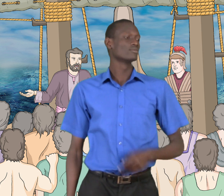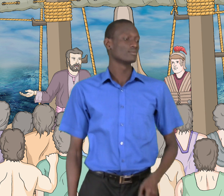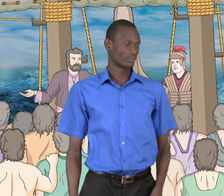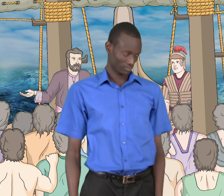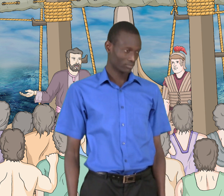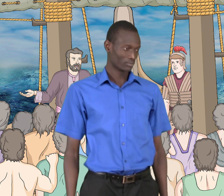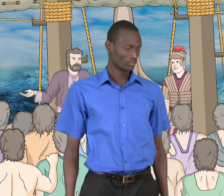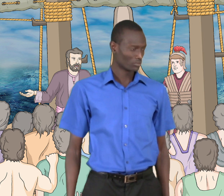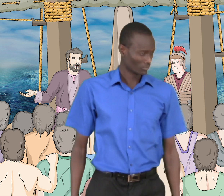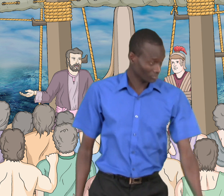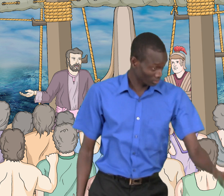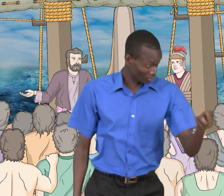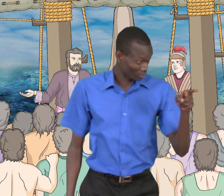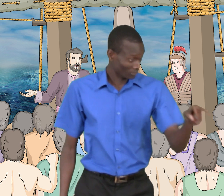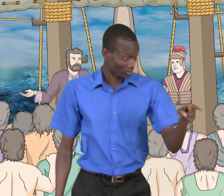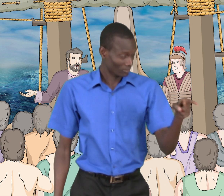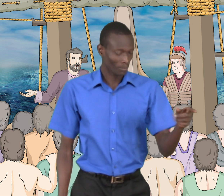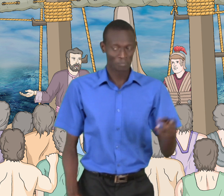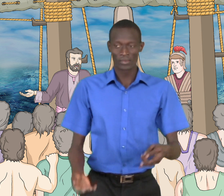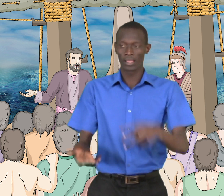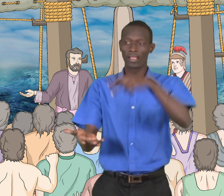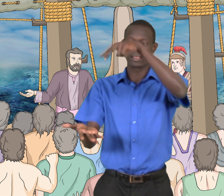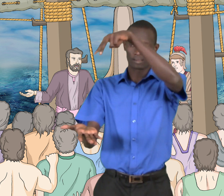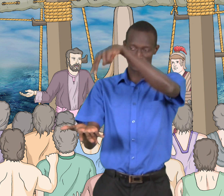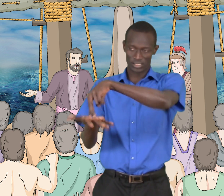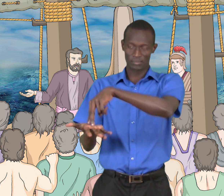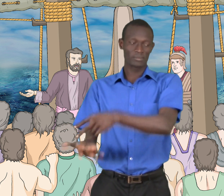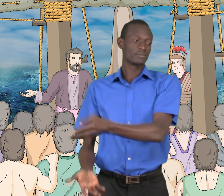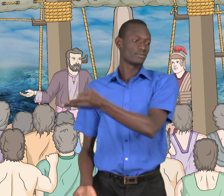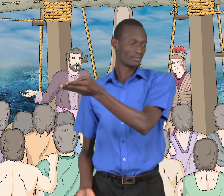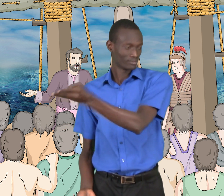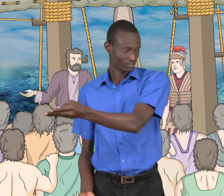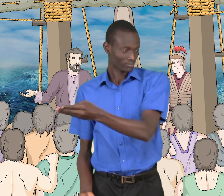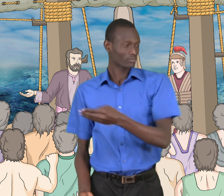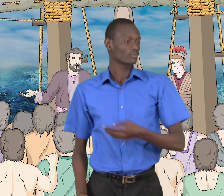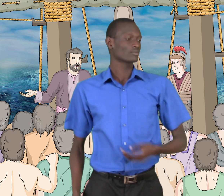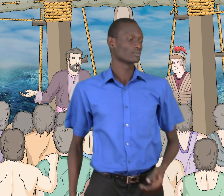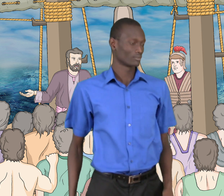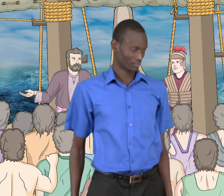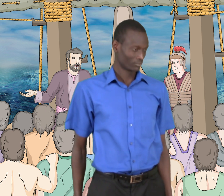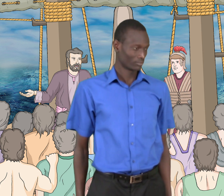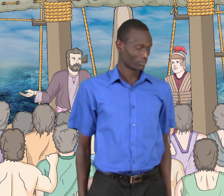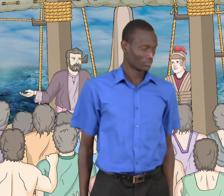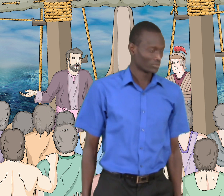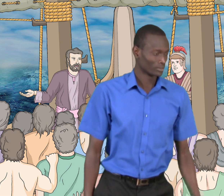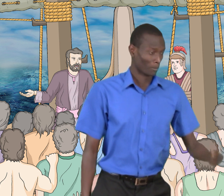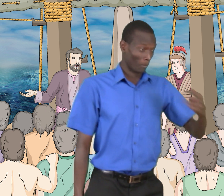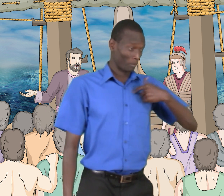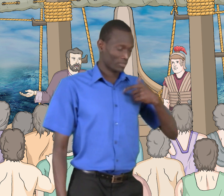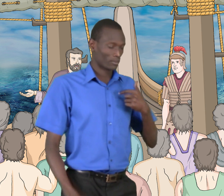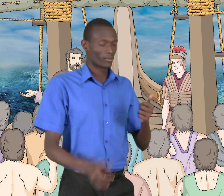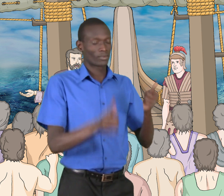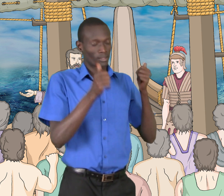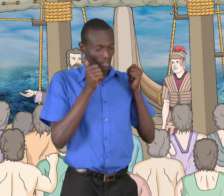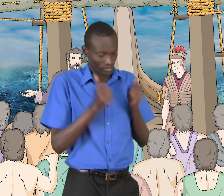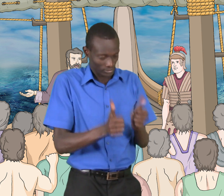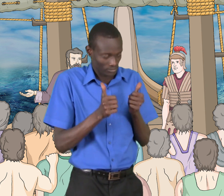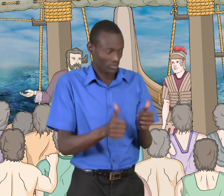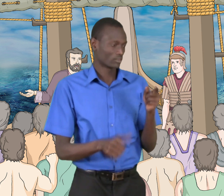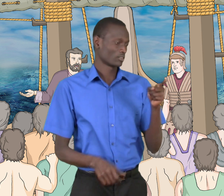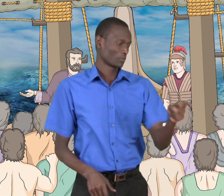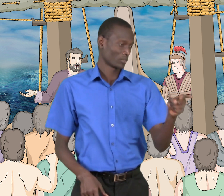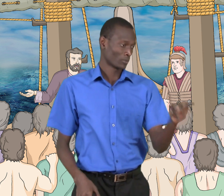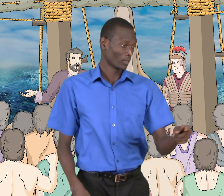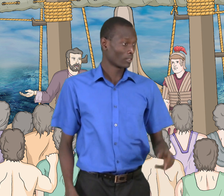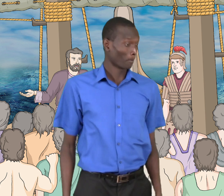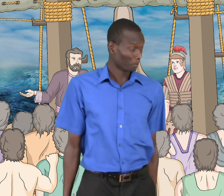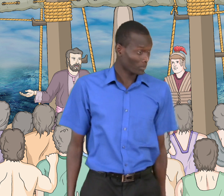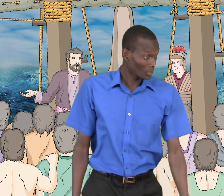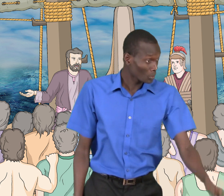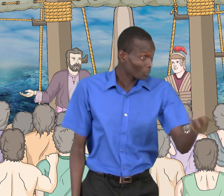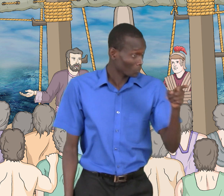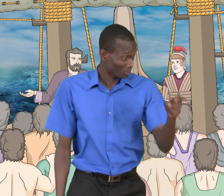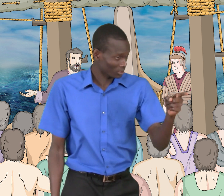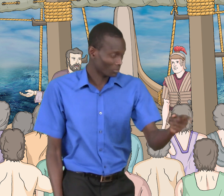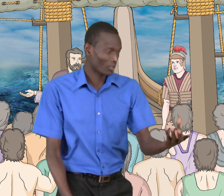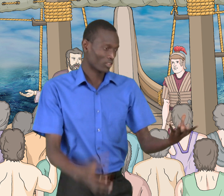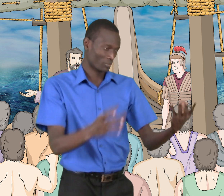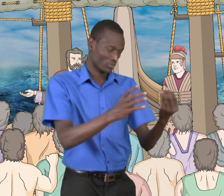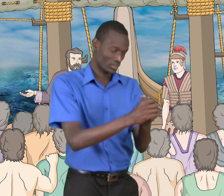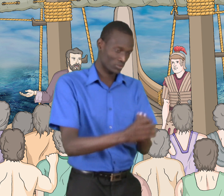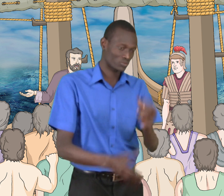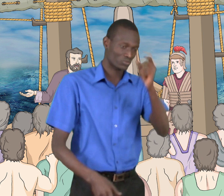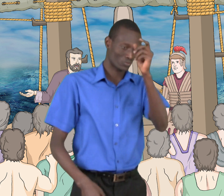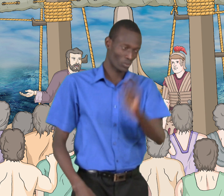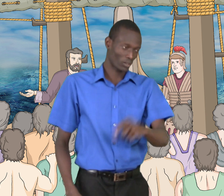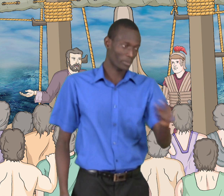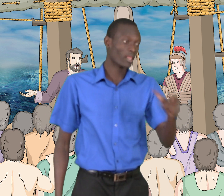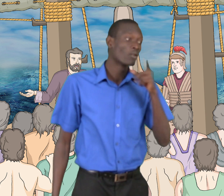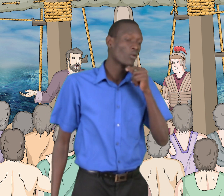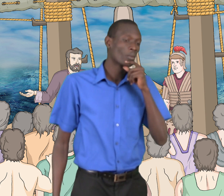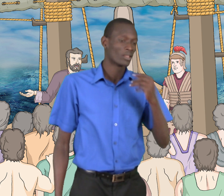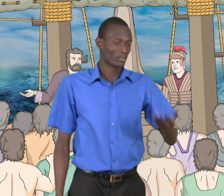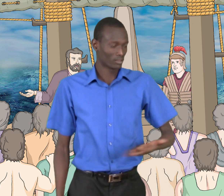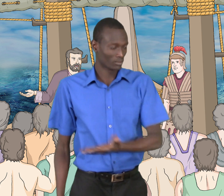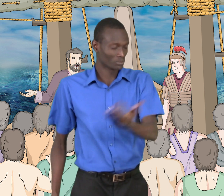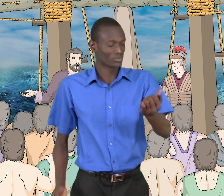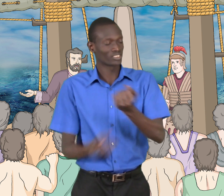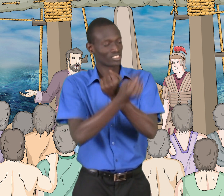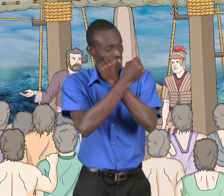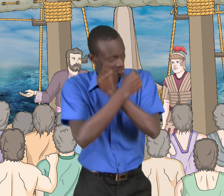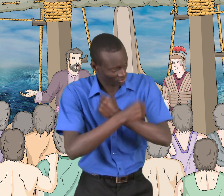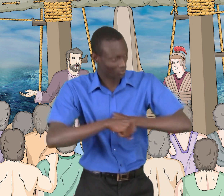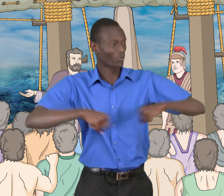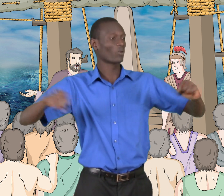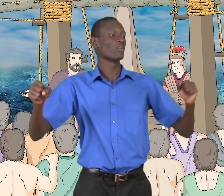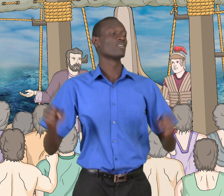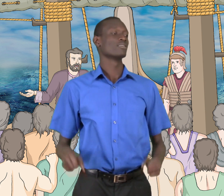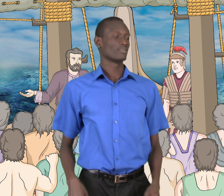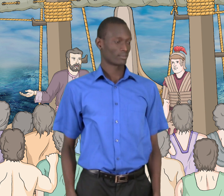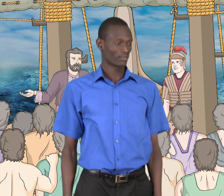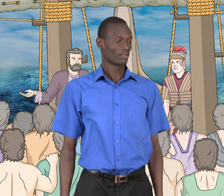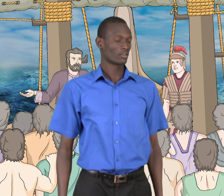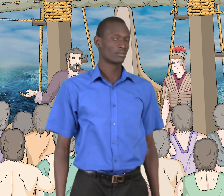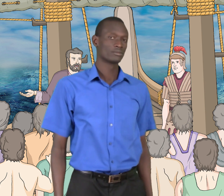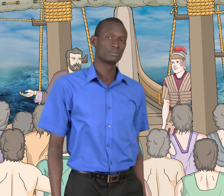you must stand before Caesar.